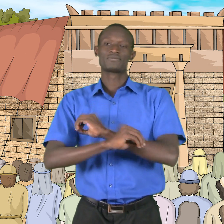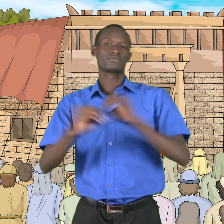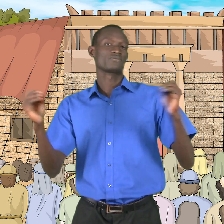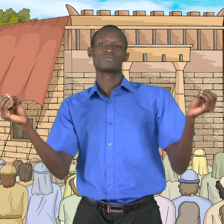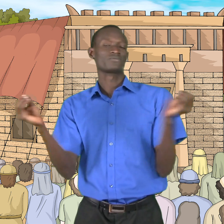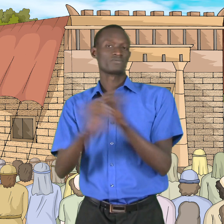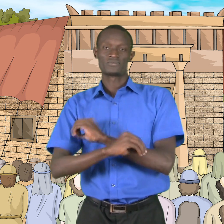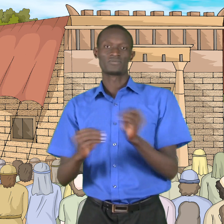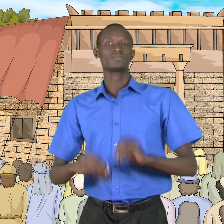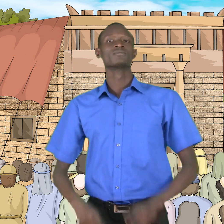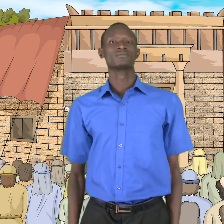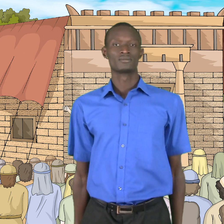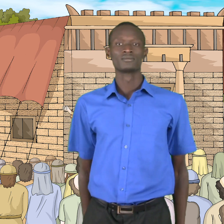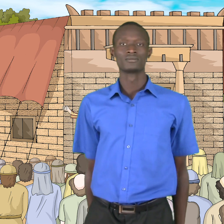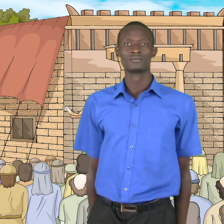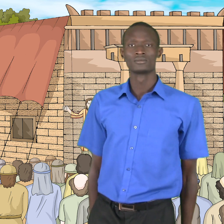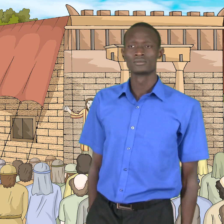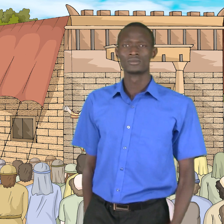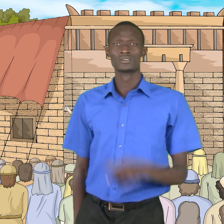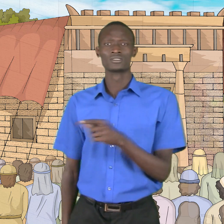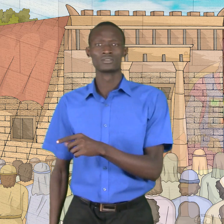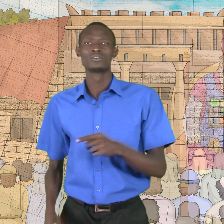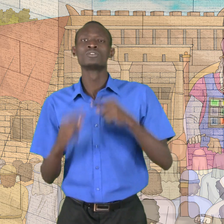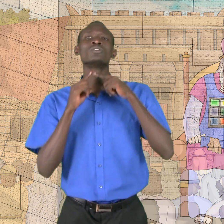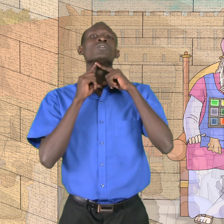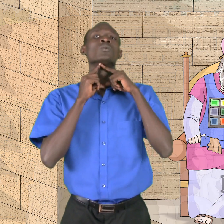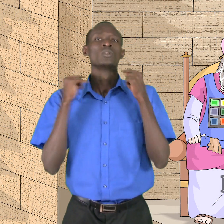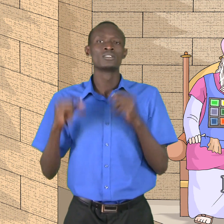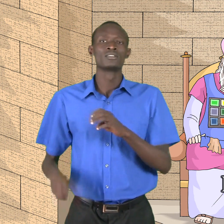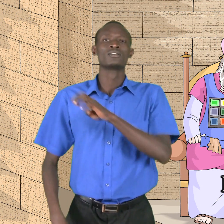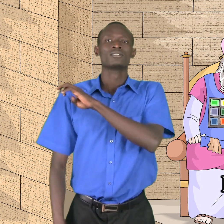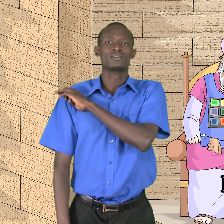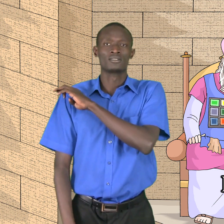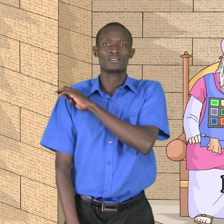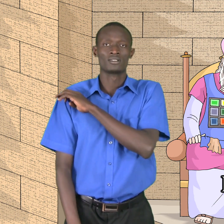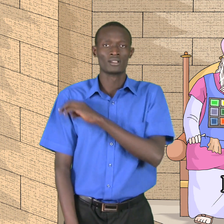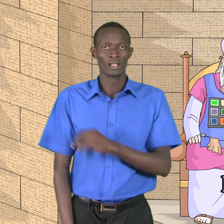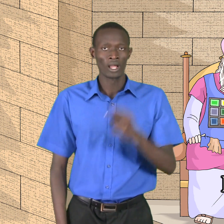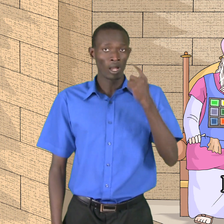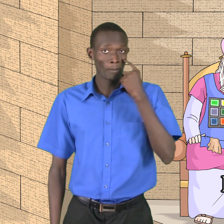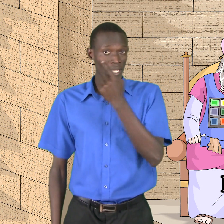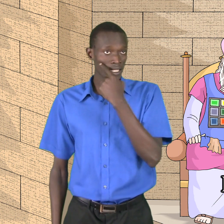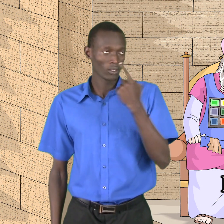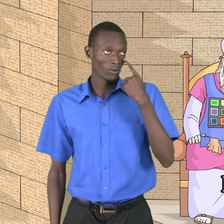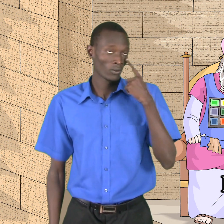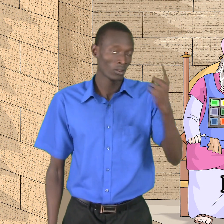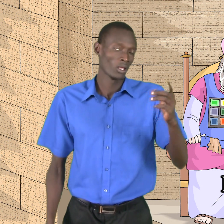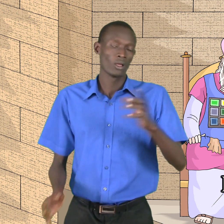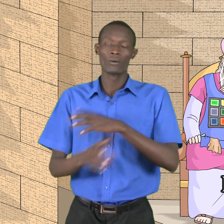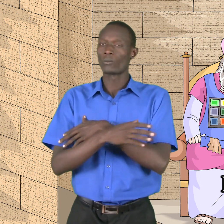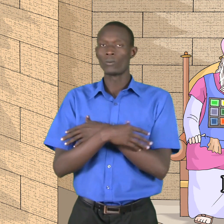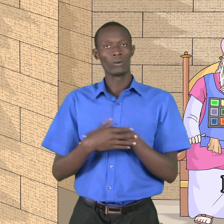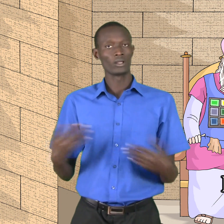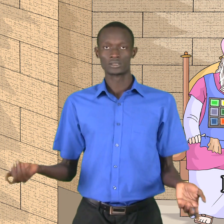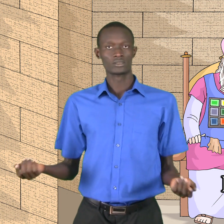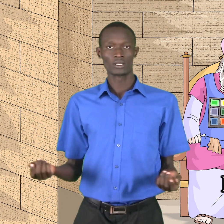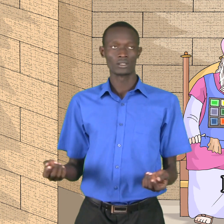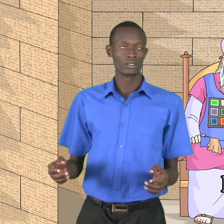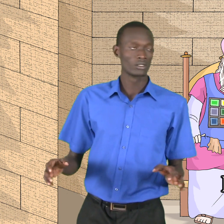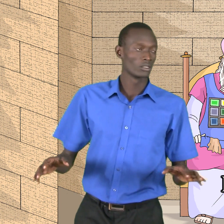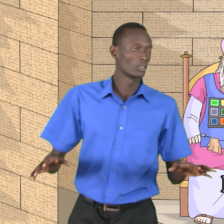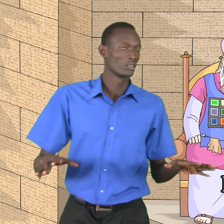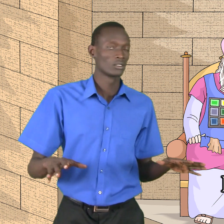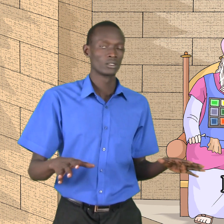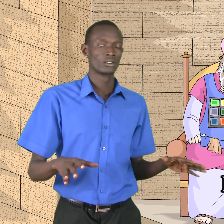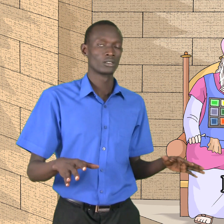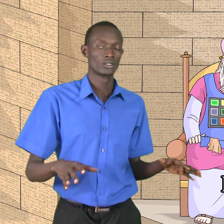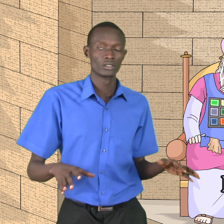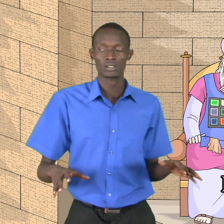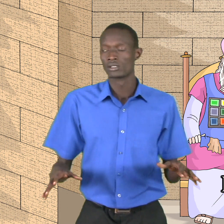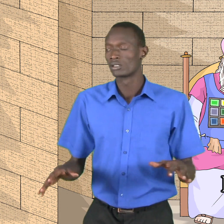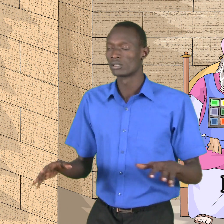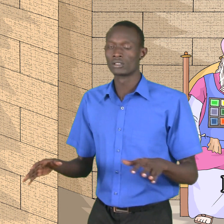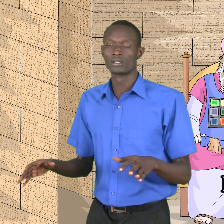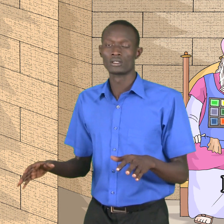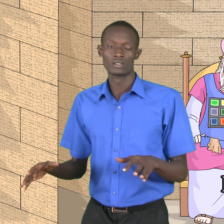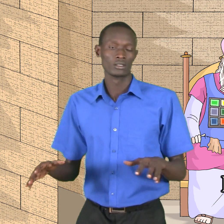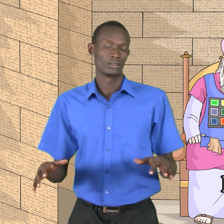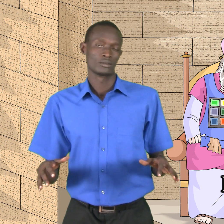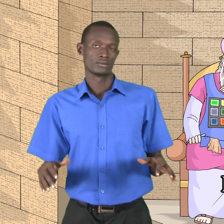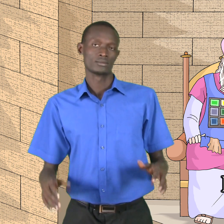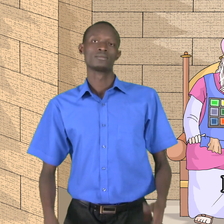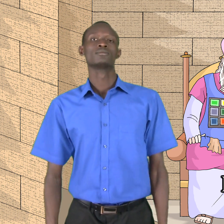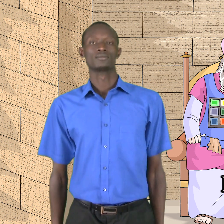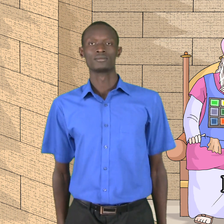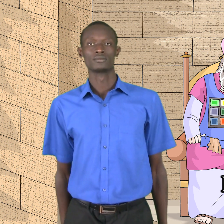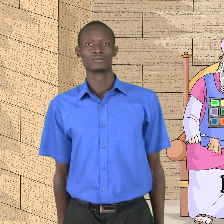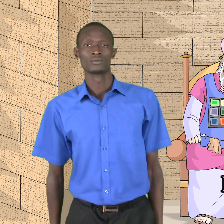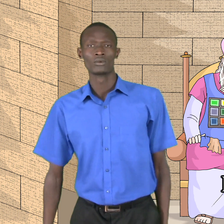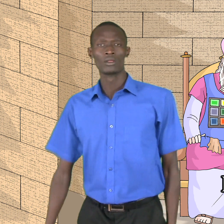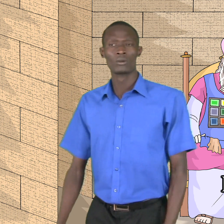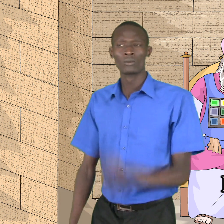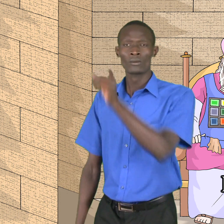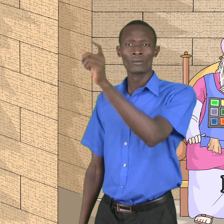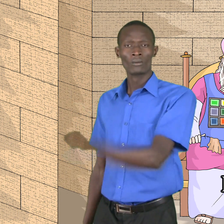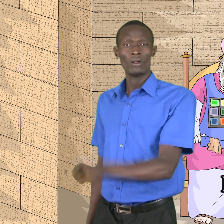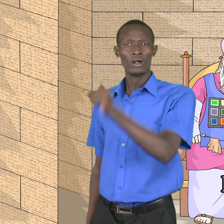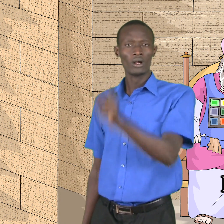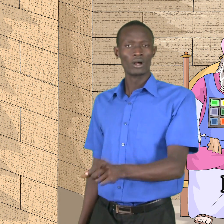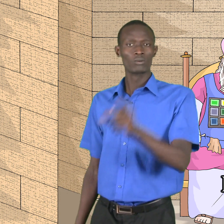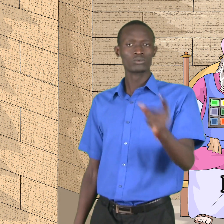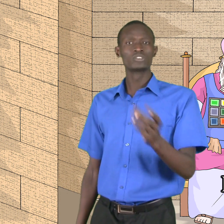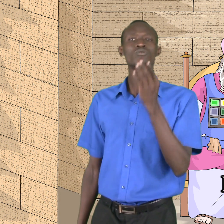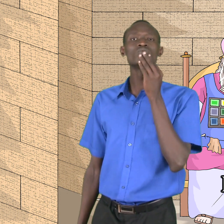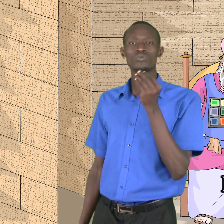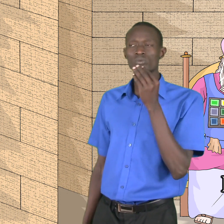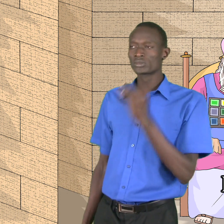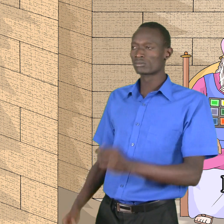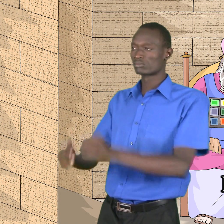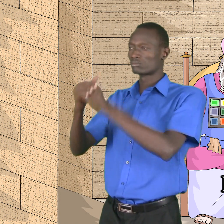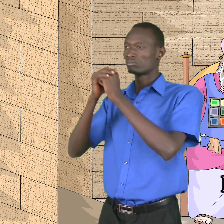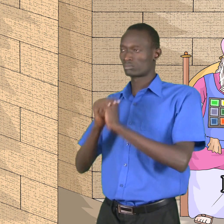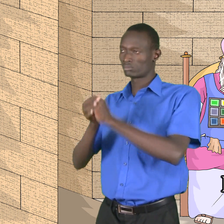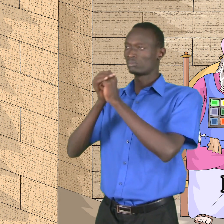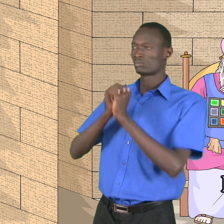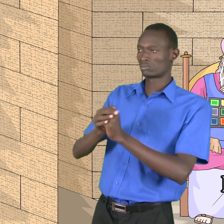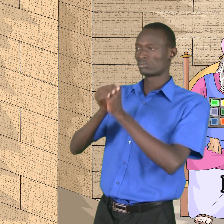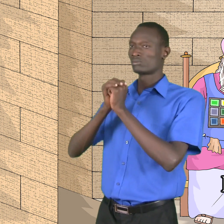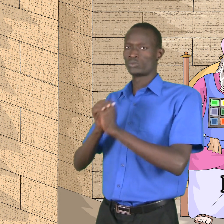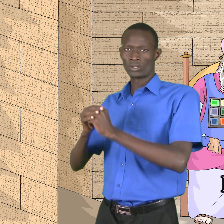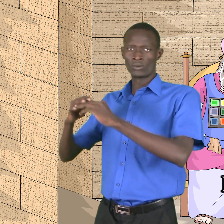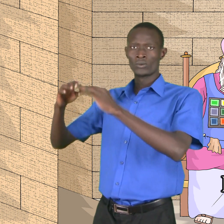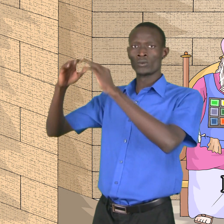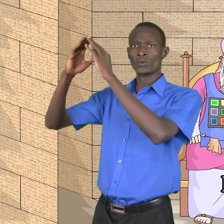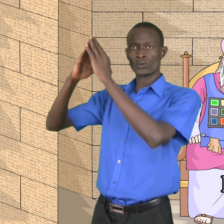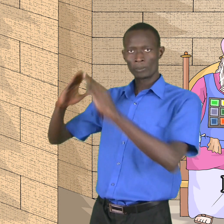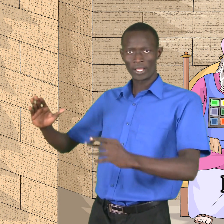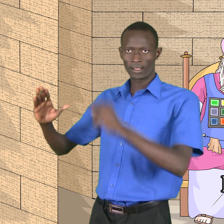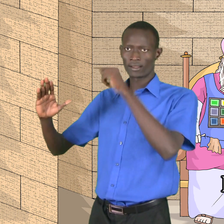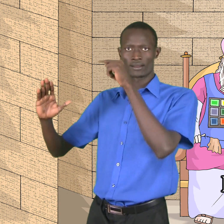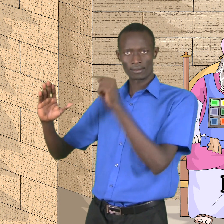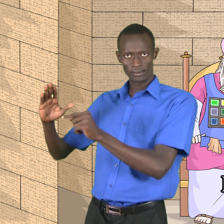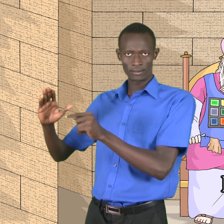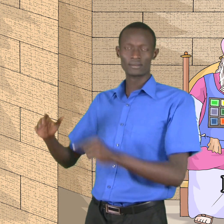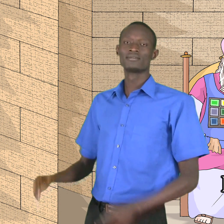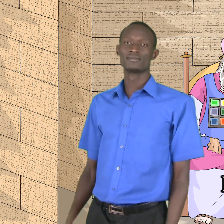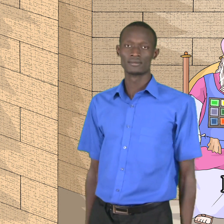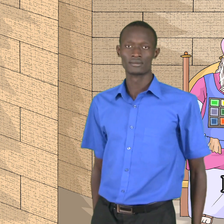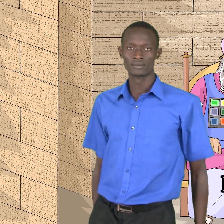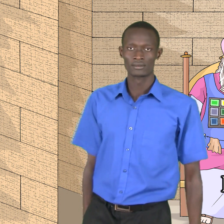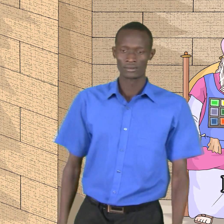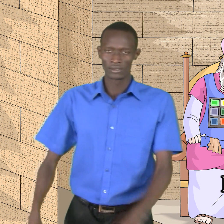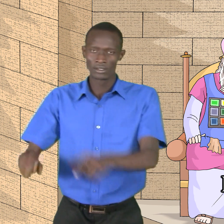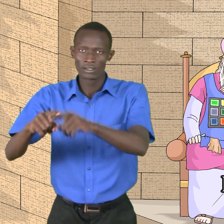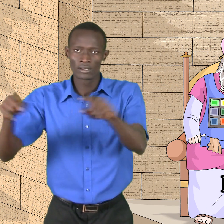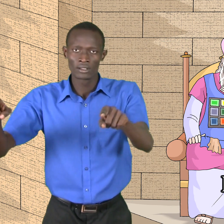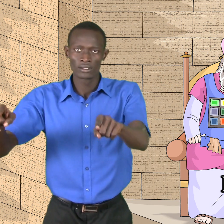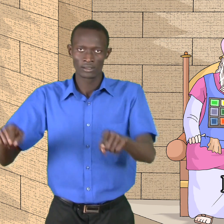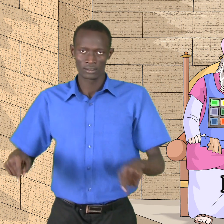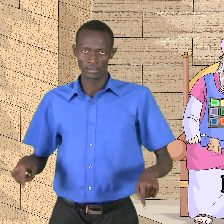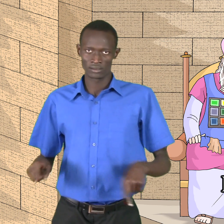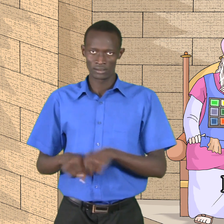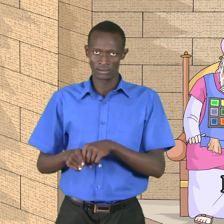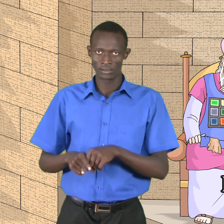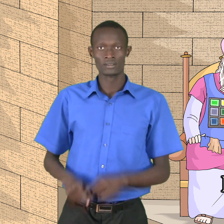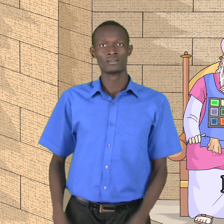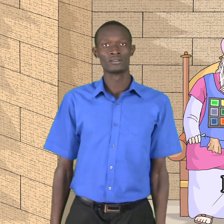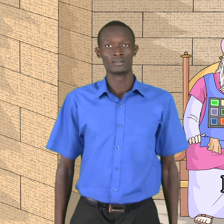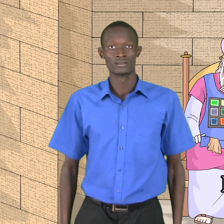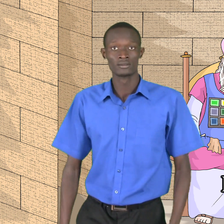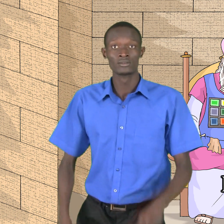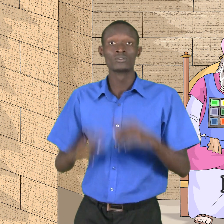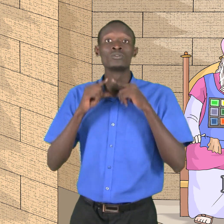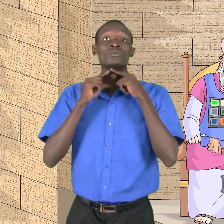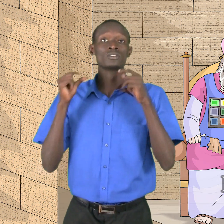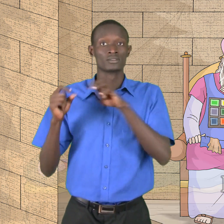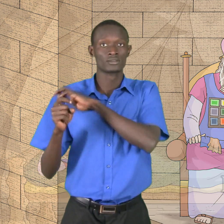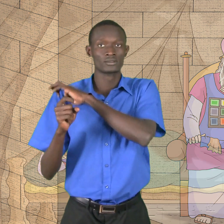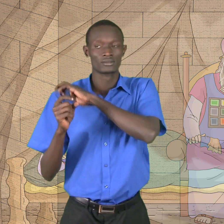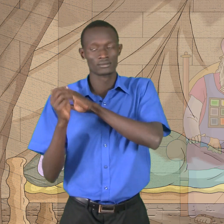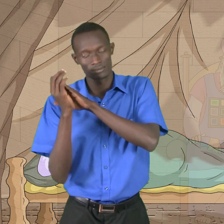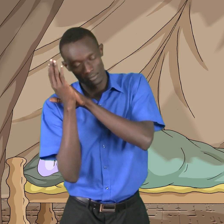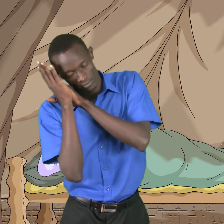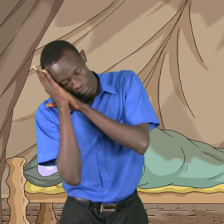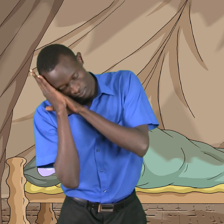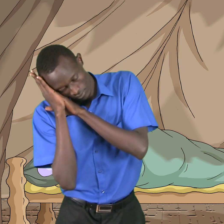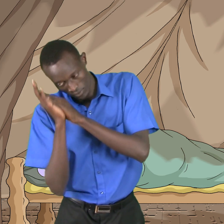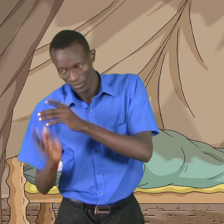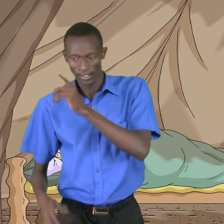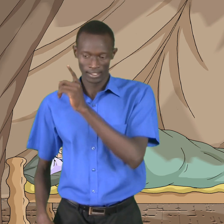And the boy Samuel ministered to the LORD before Eli. Now in those days the word of the LORD was rare and visions were scarce.